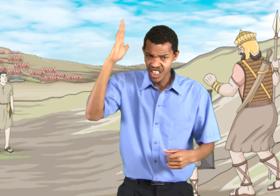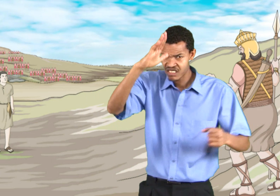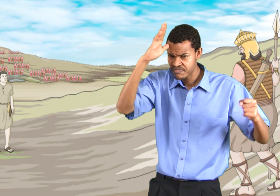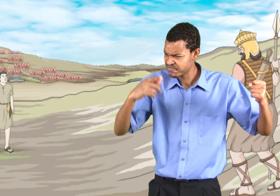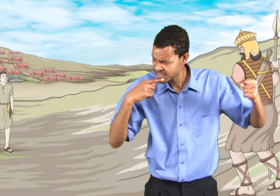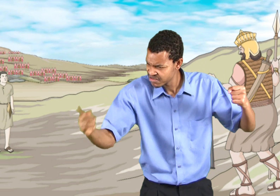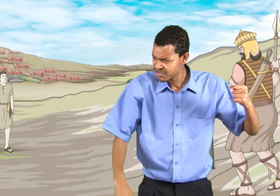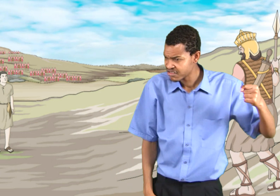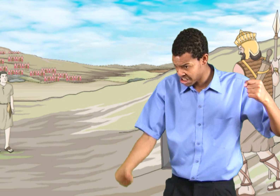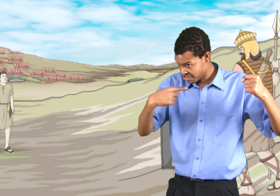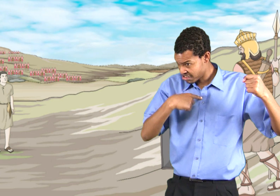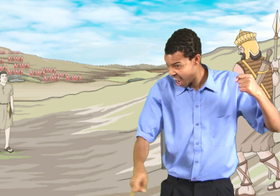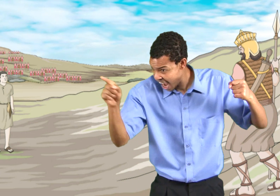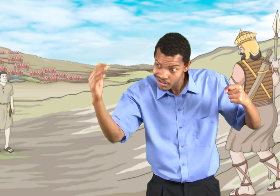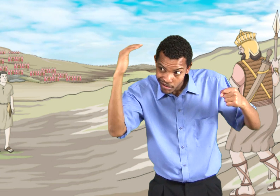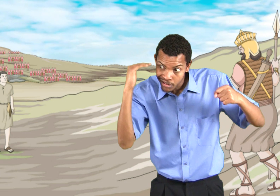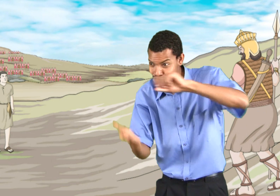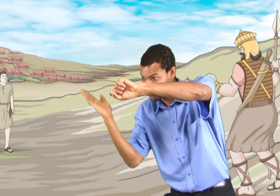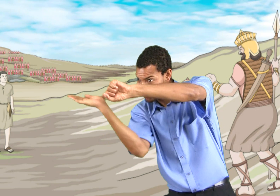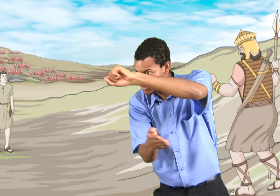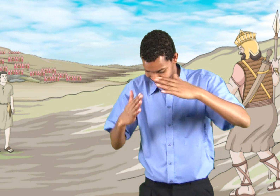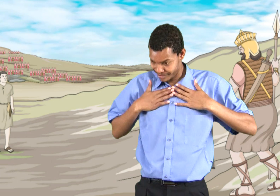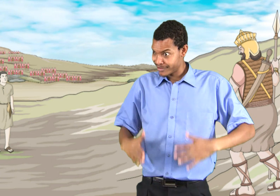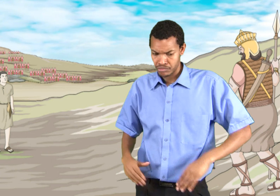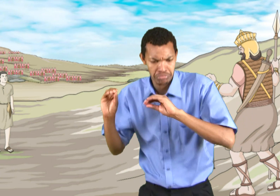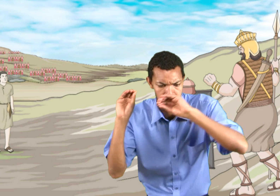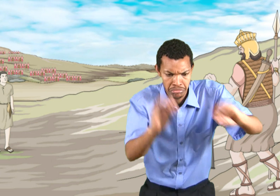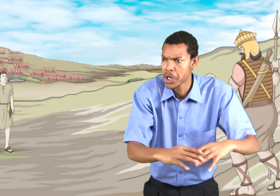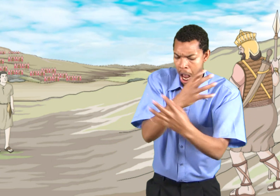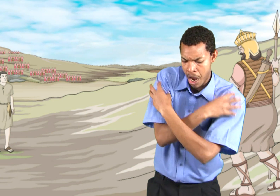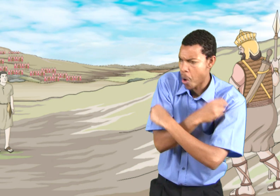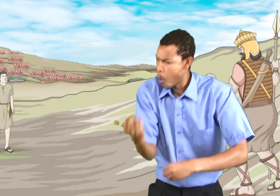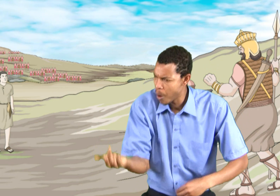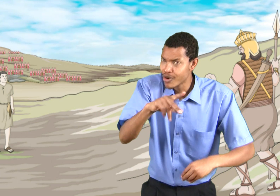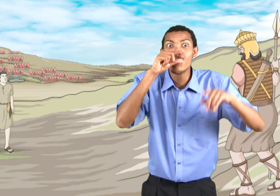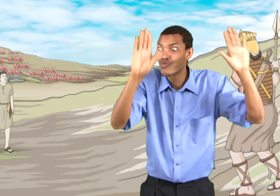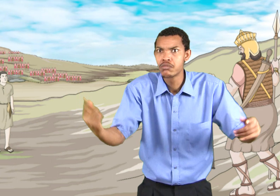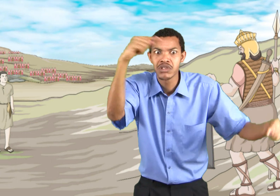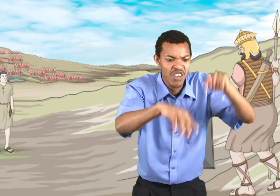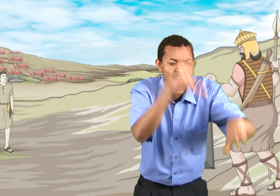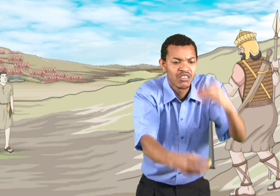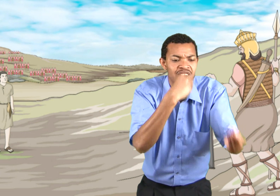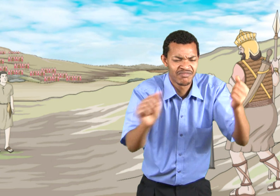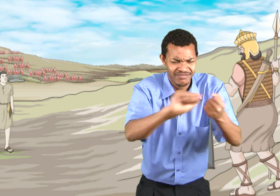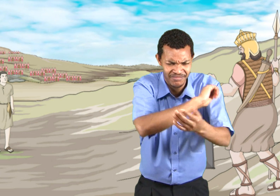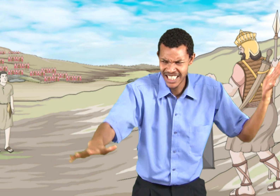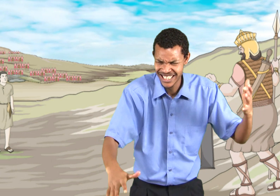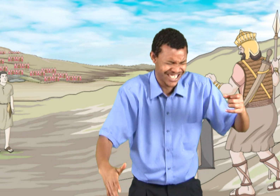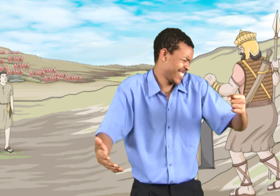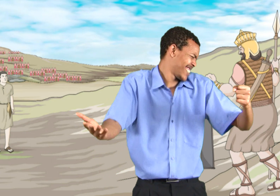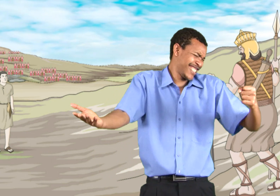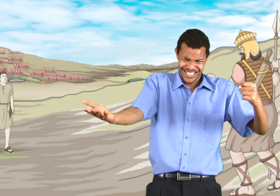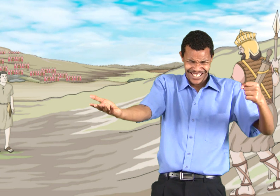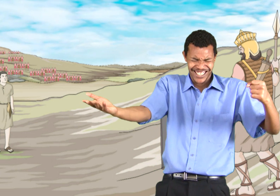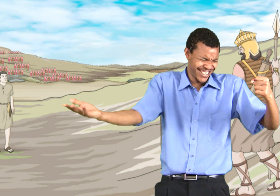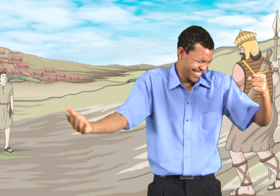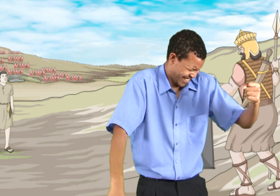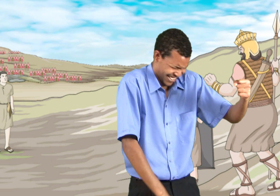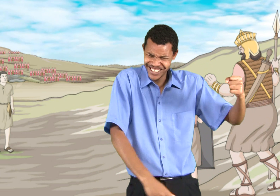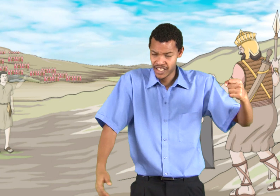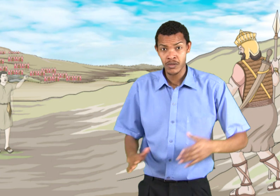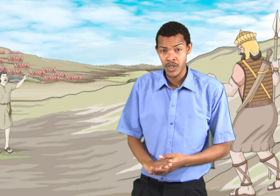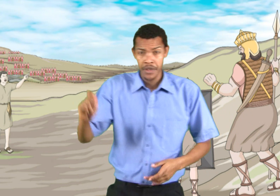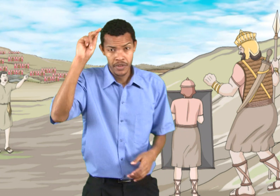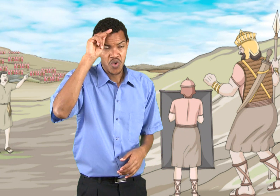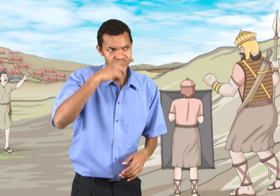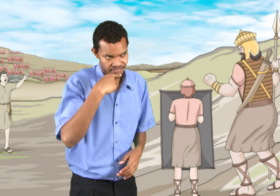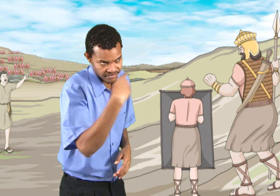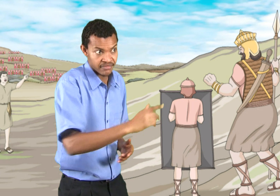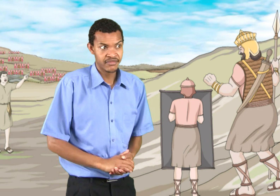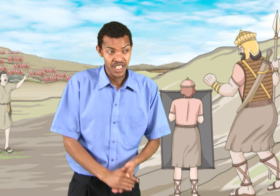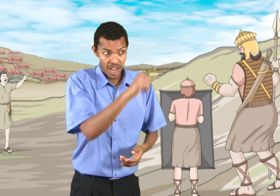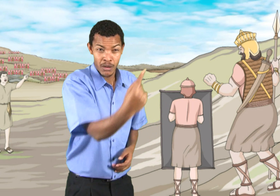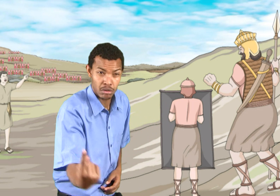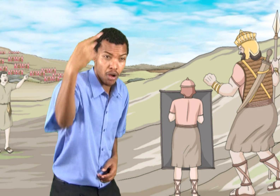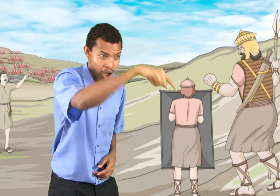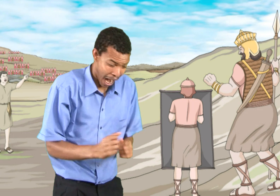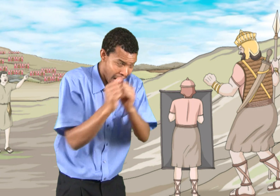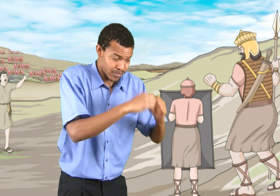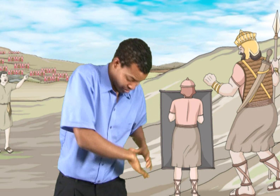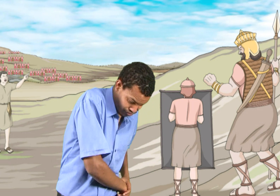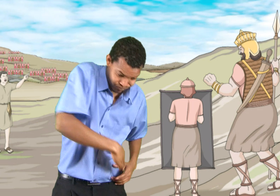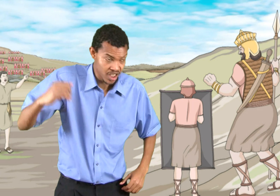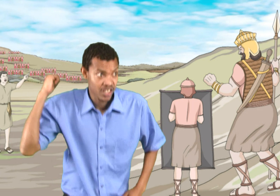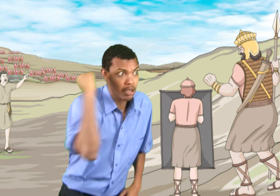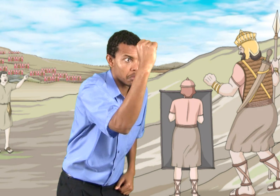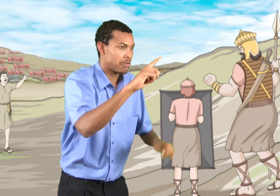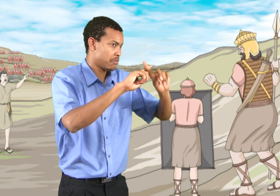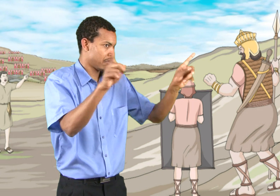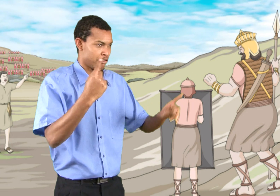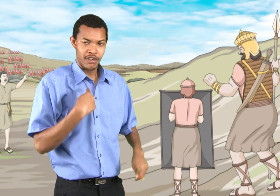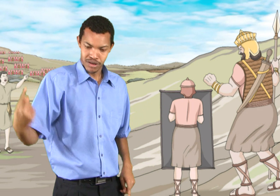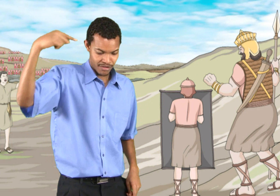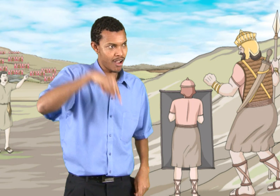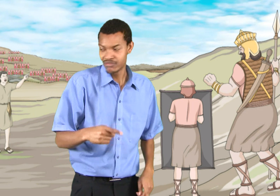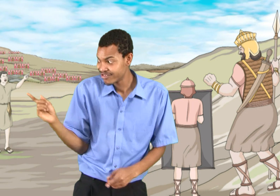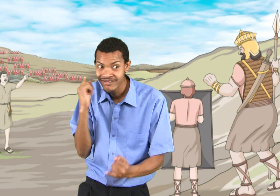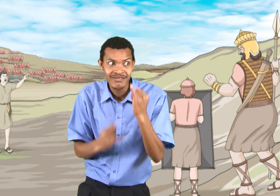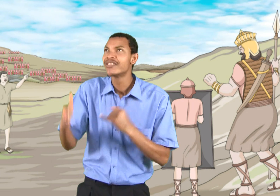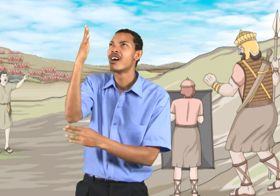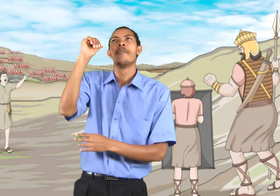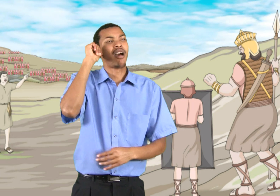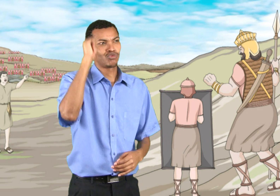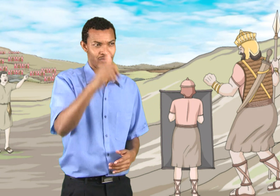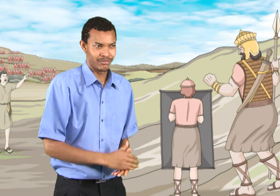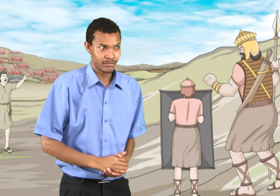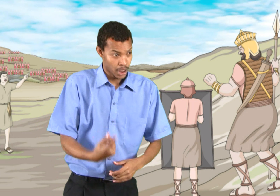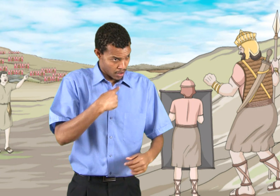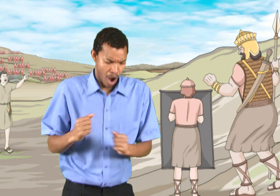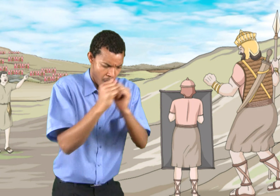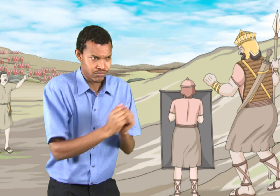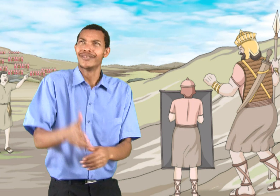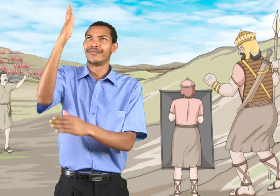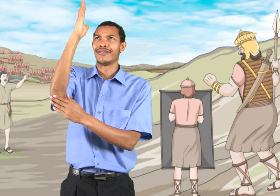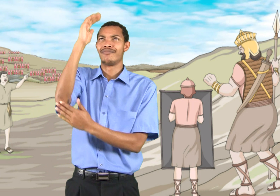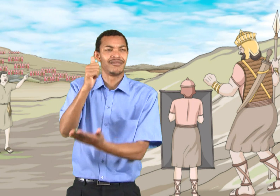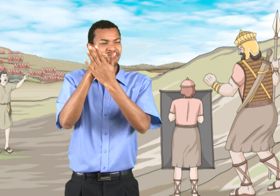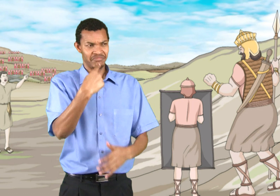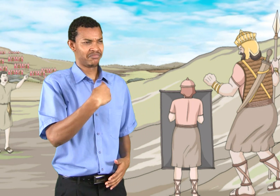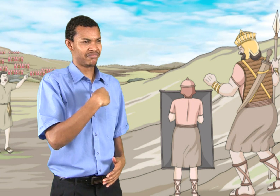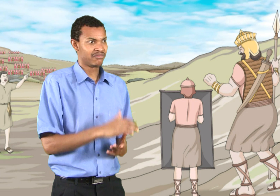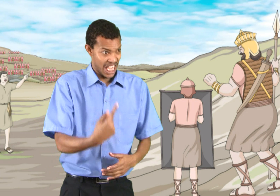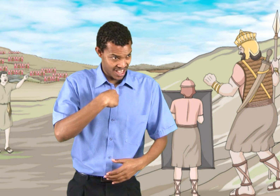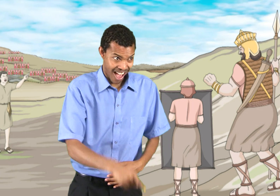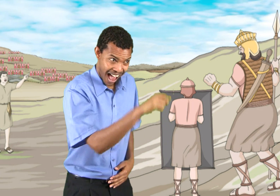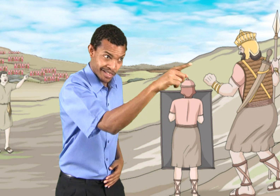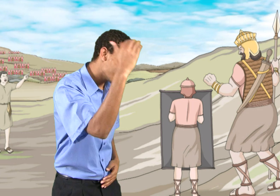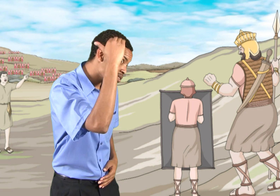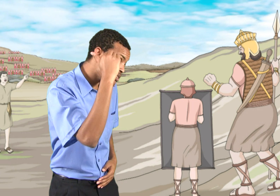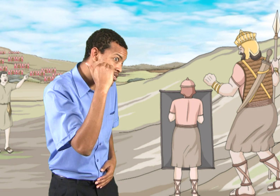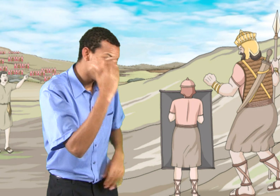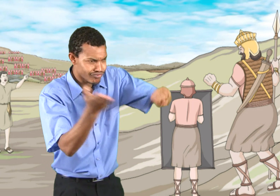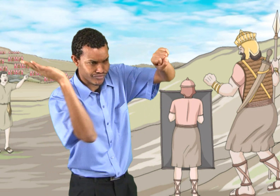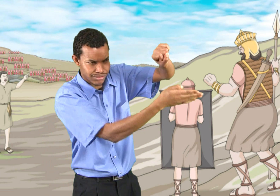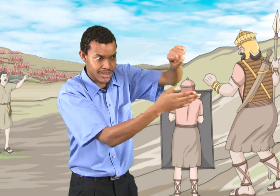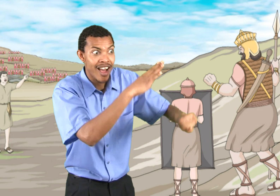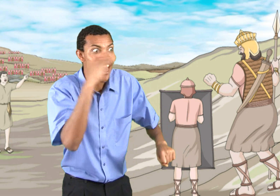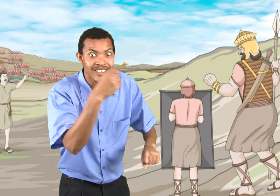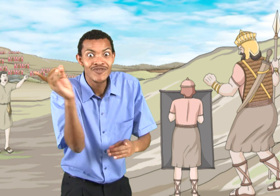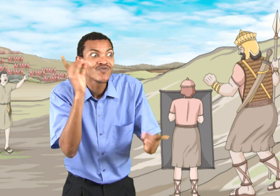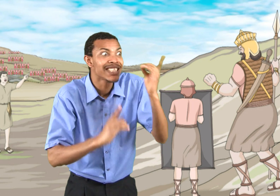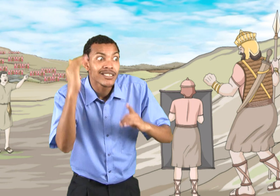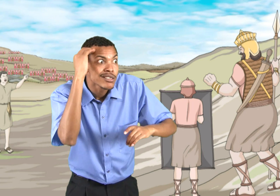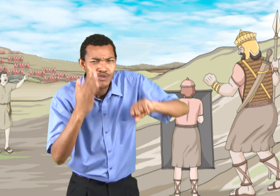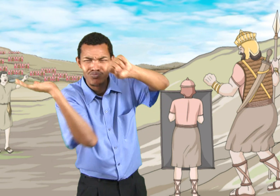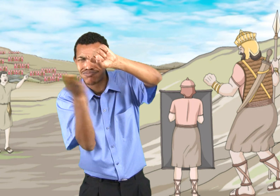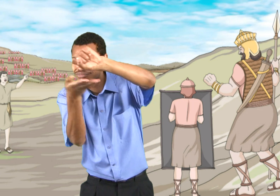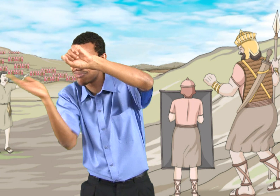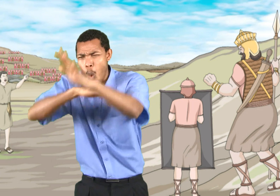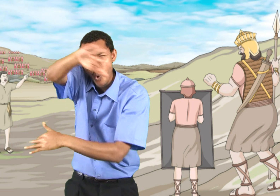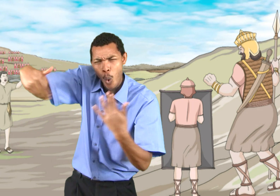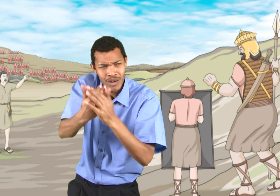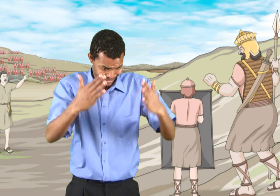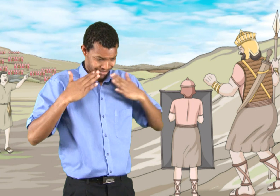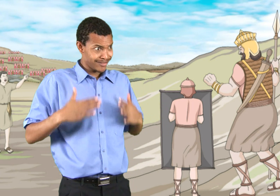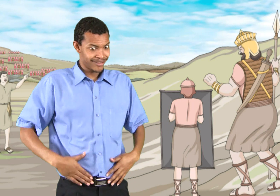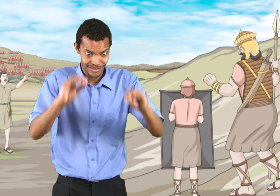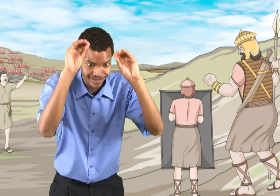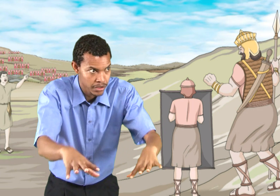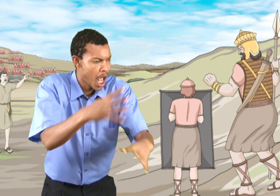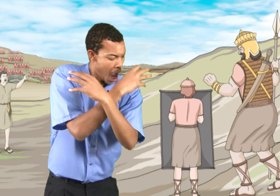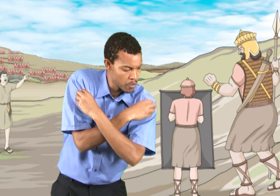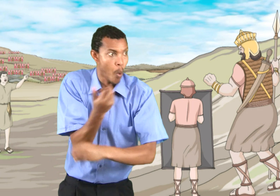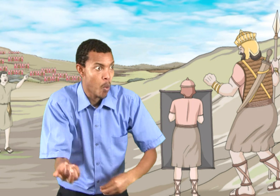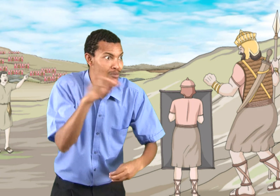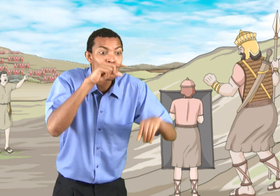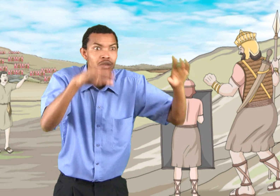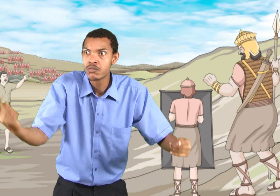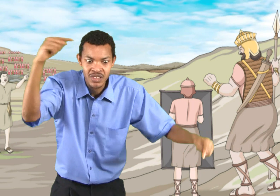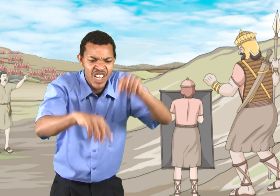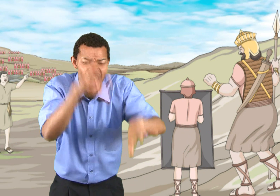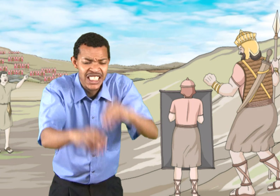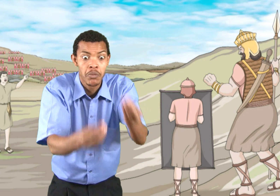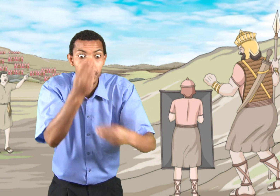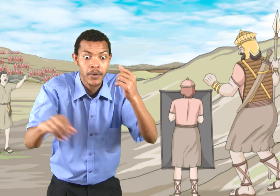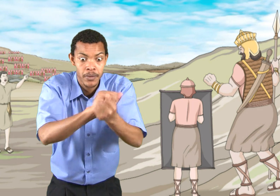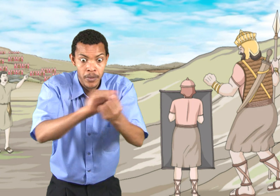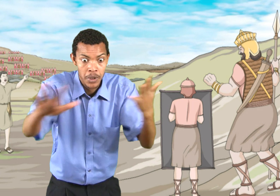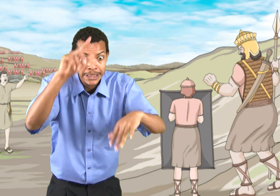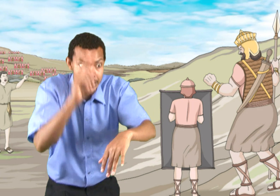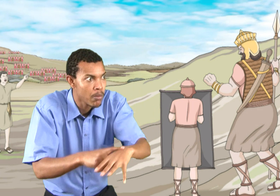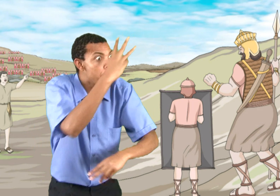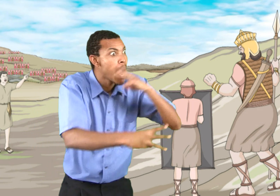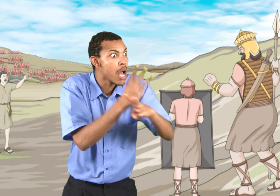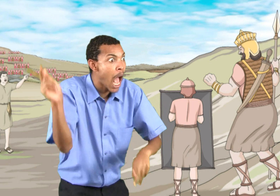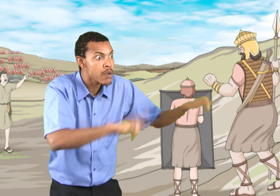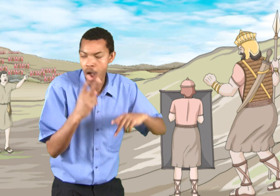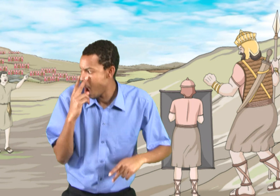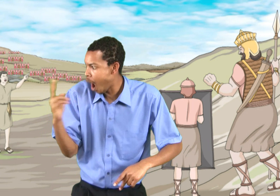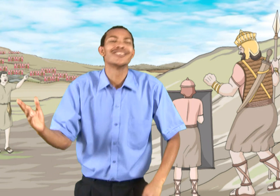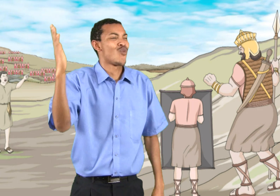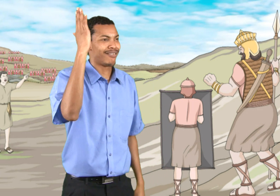This day the LORD will deliver you into my hand. This day I will strike you down, cut off your head, and give the carcasses of the Philistines to the birds of the air and the creatures of the earth.